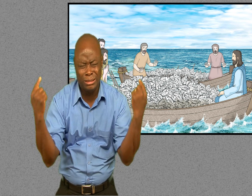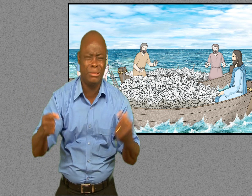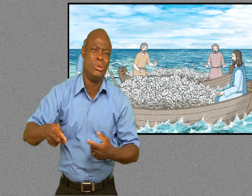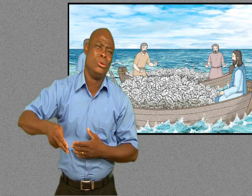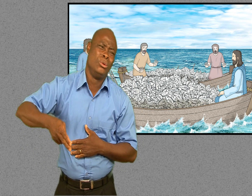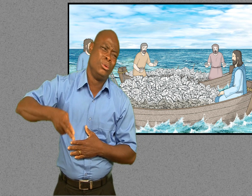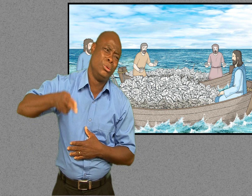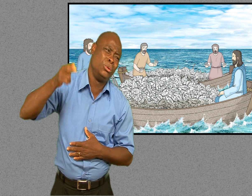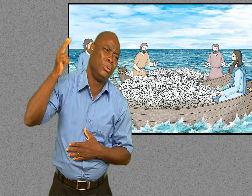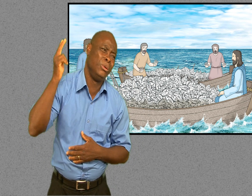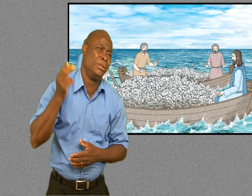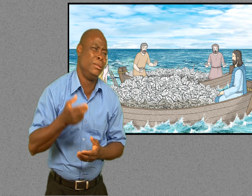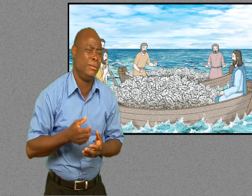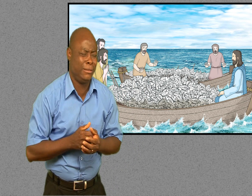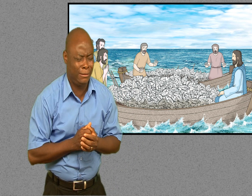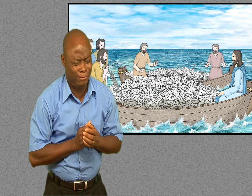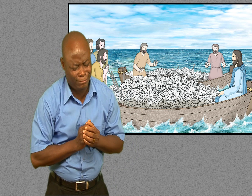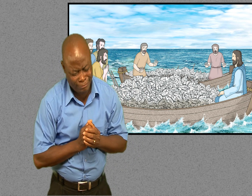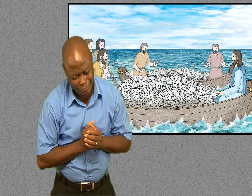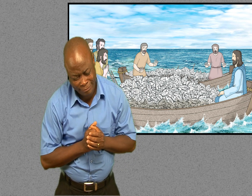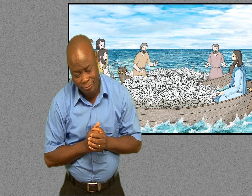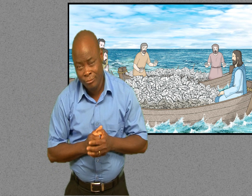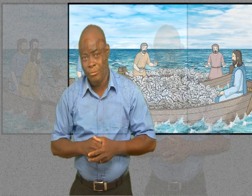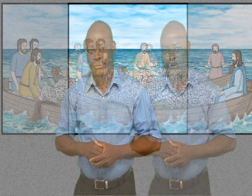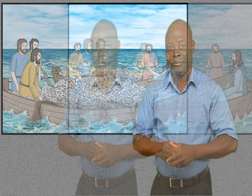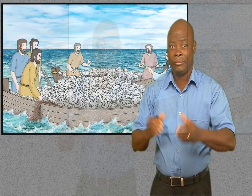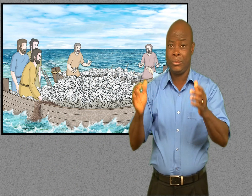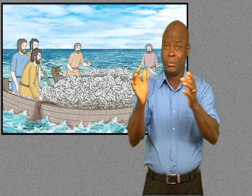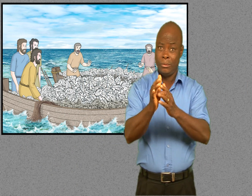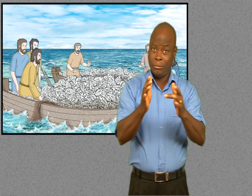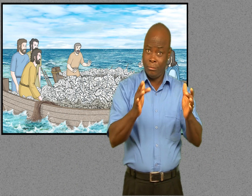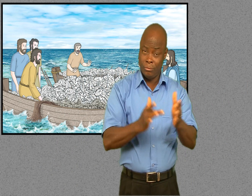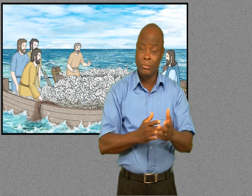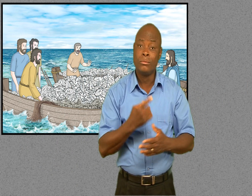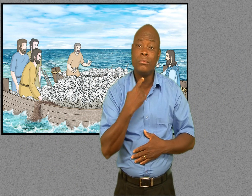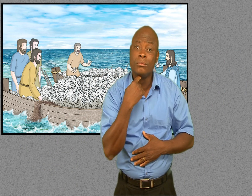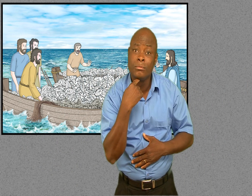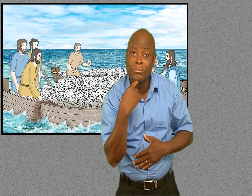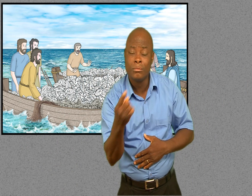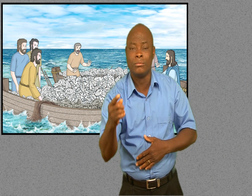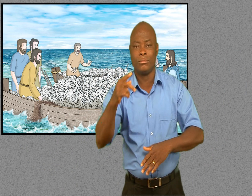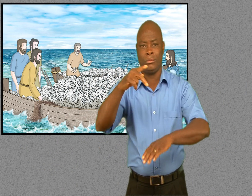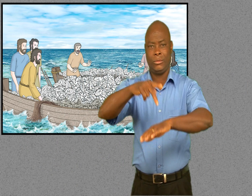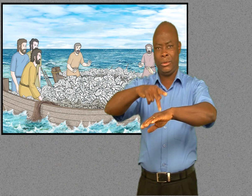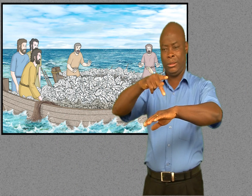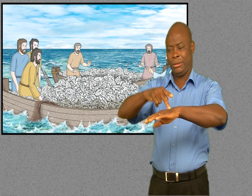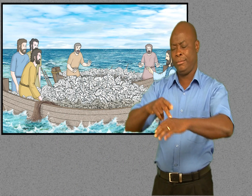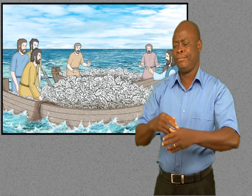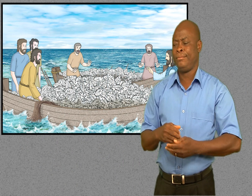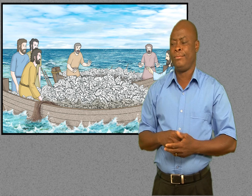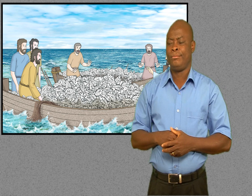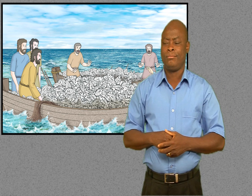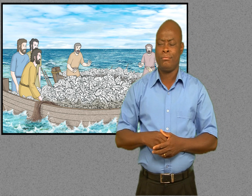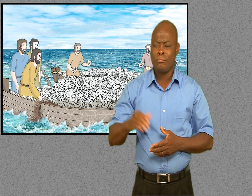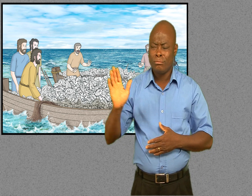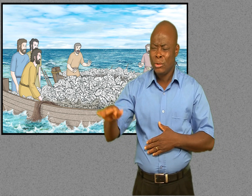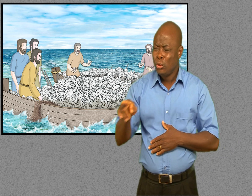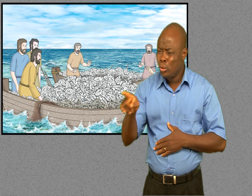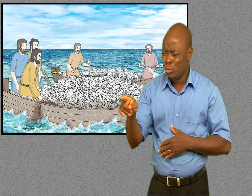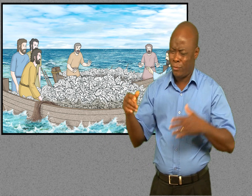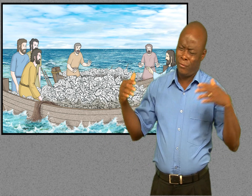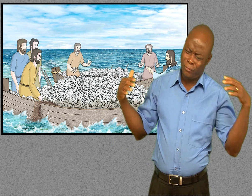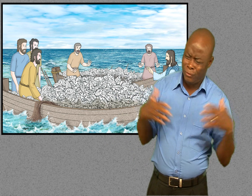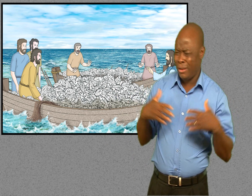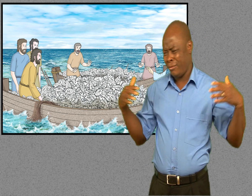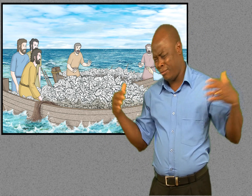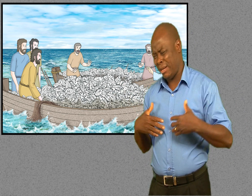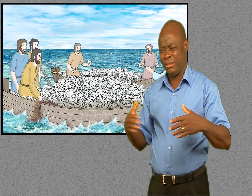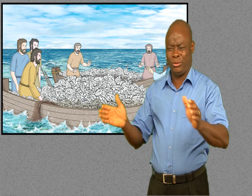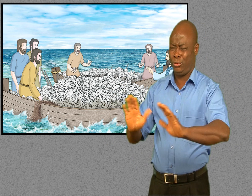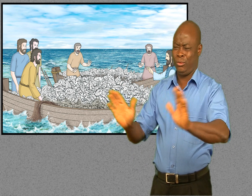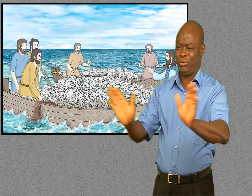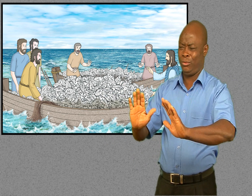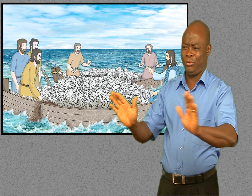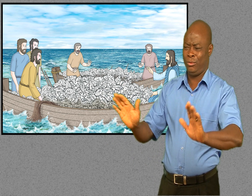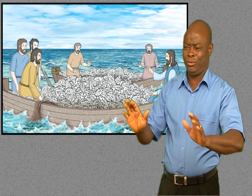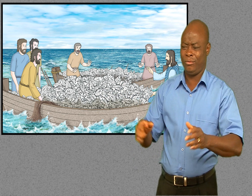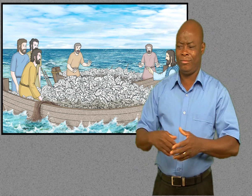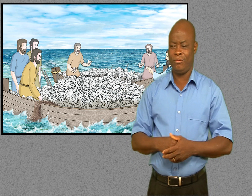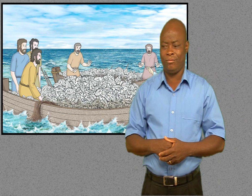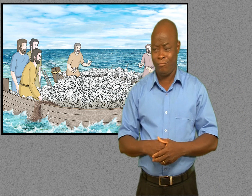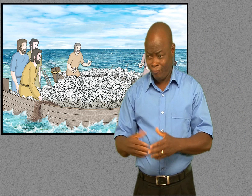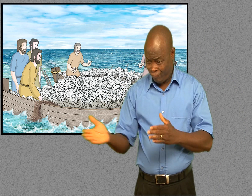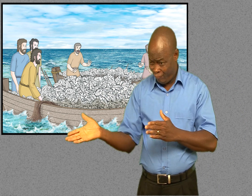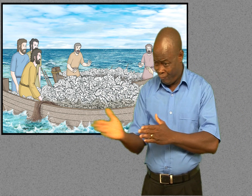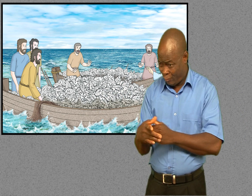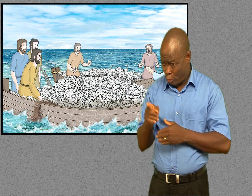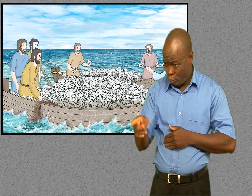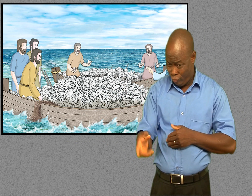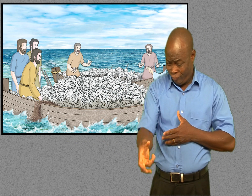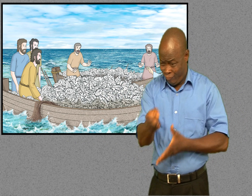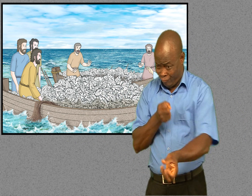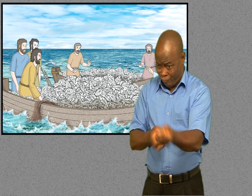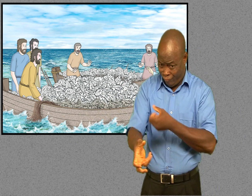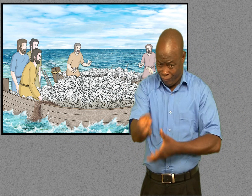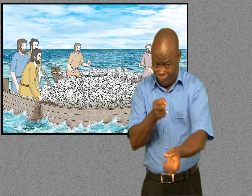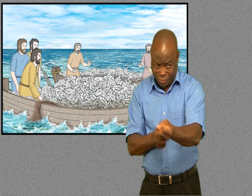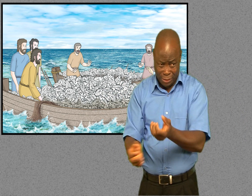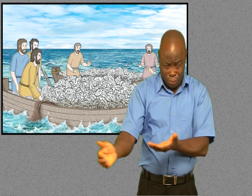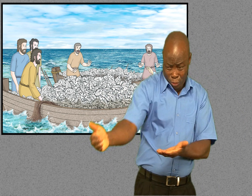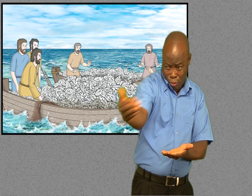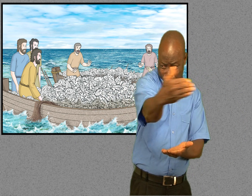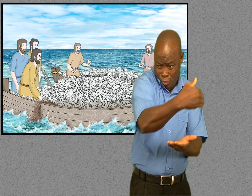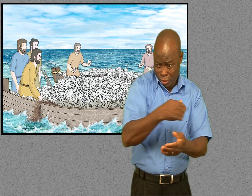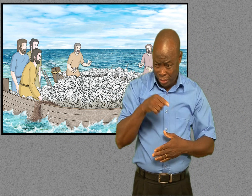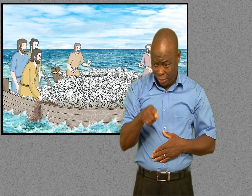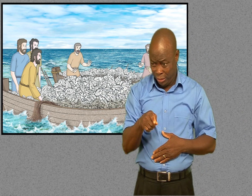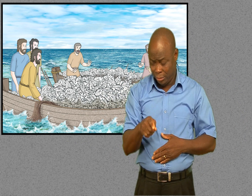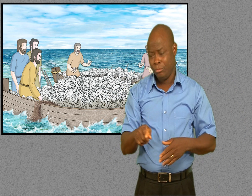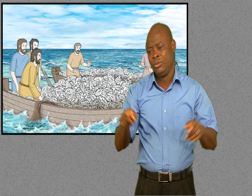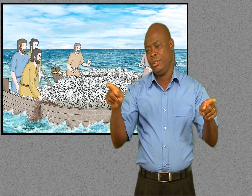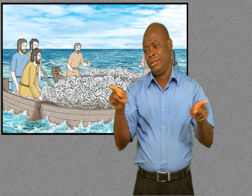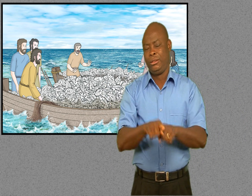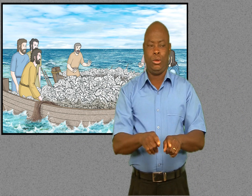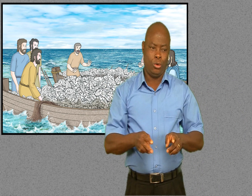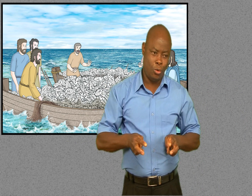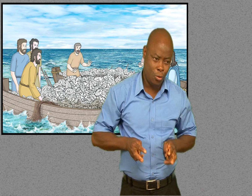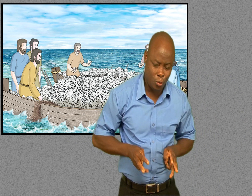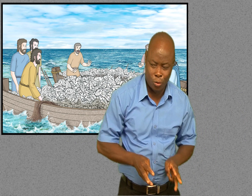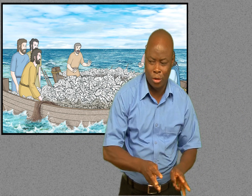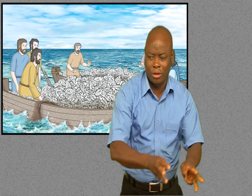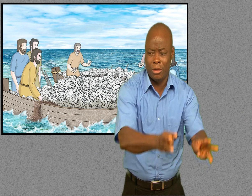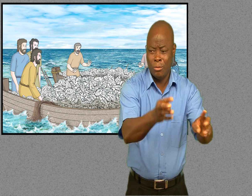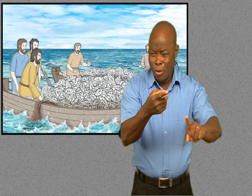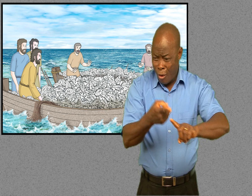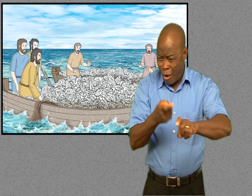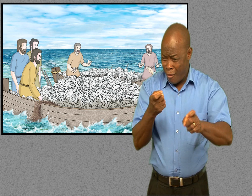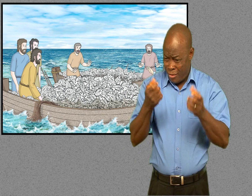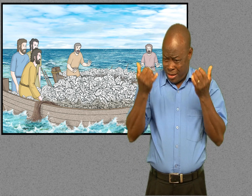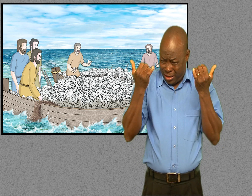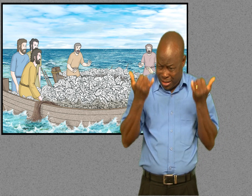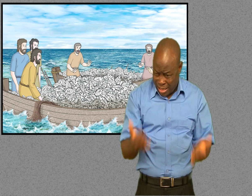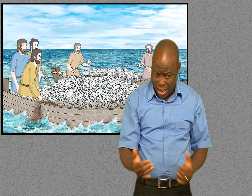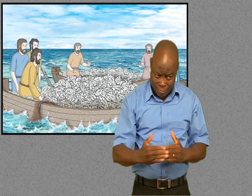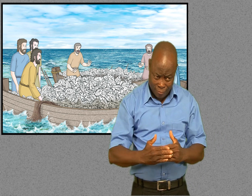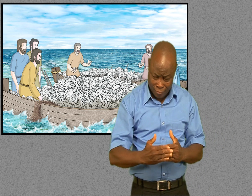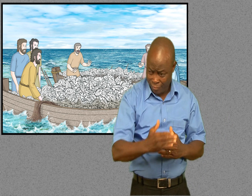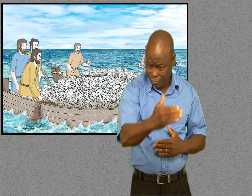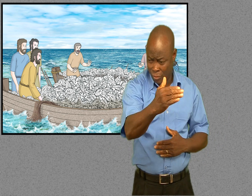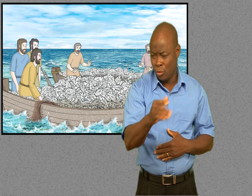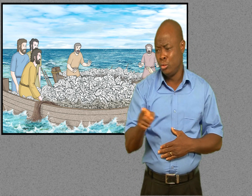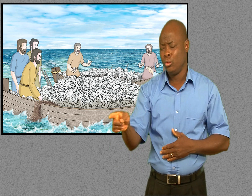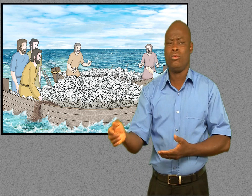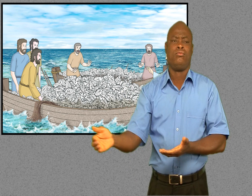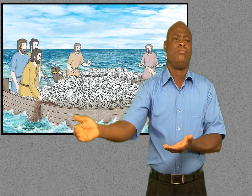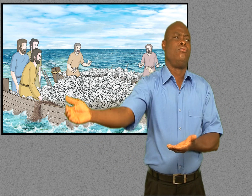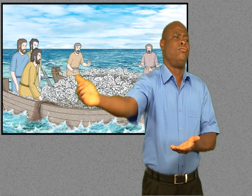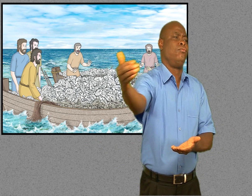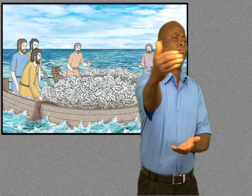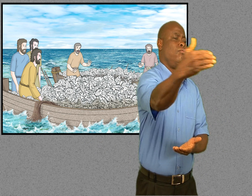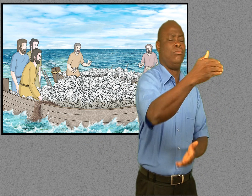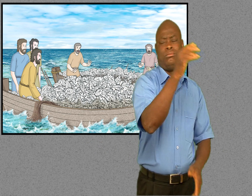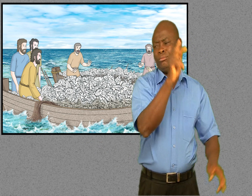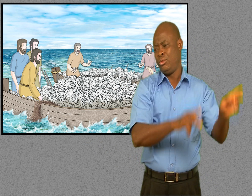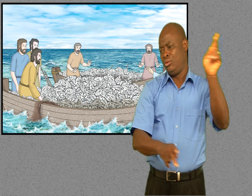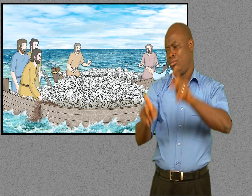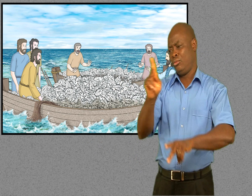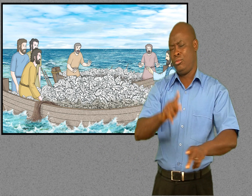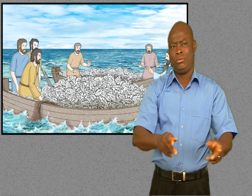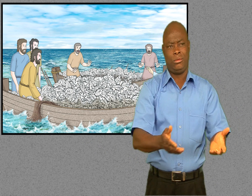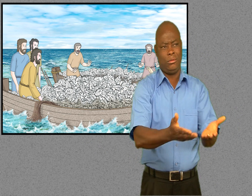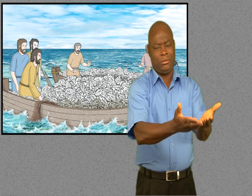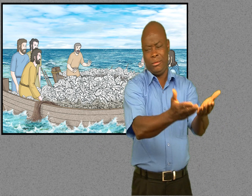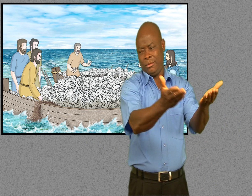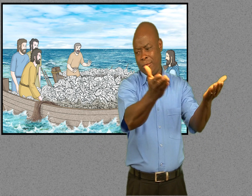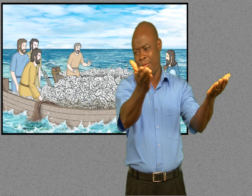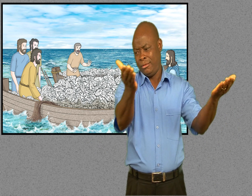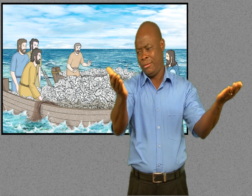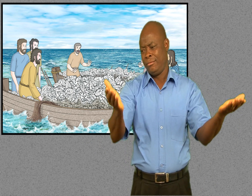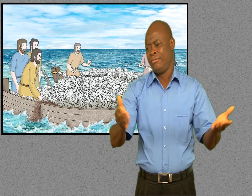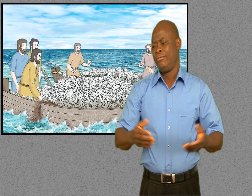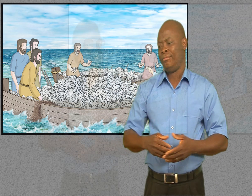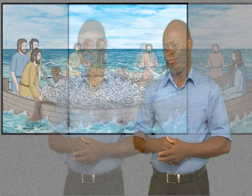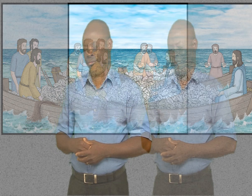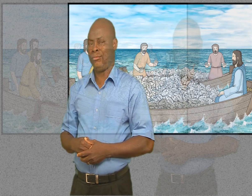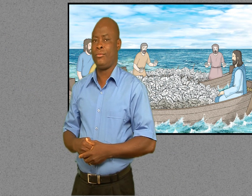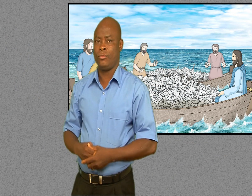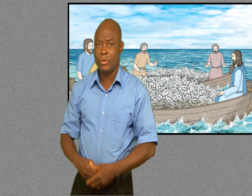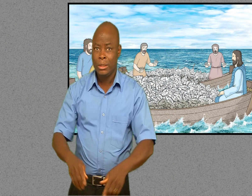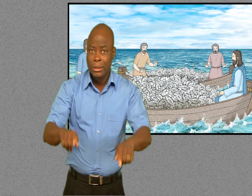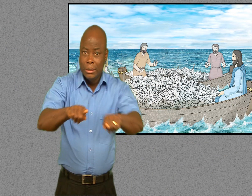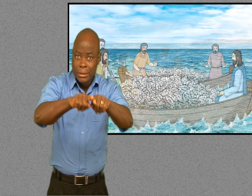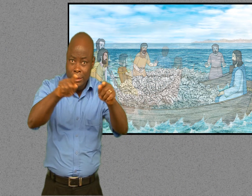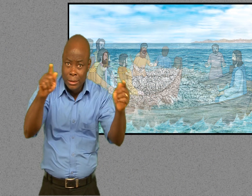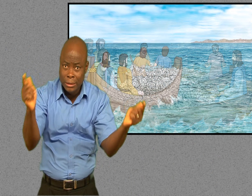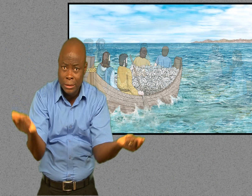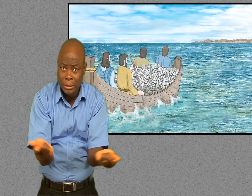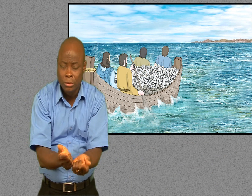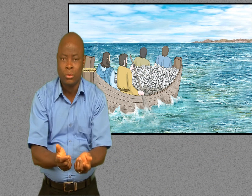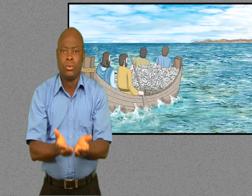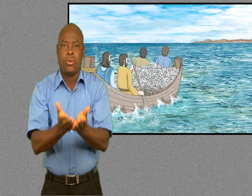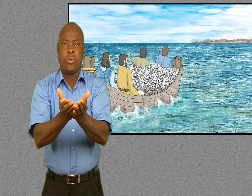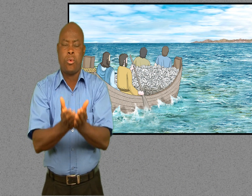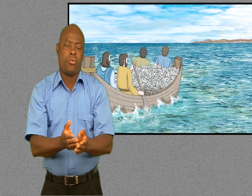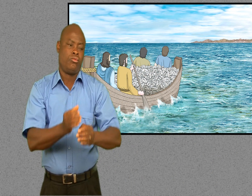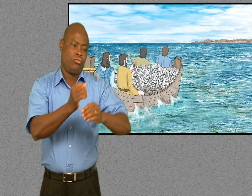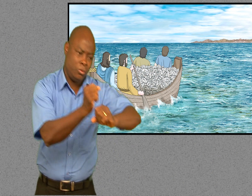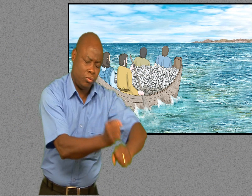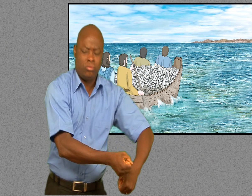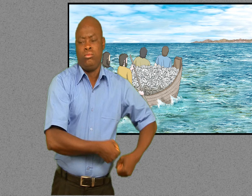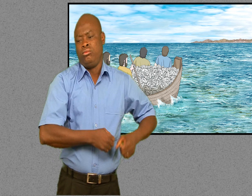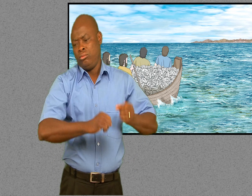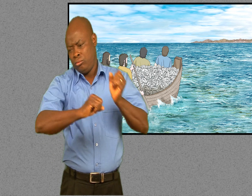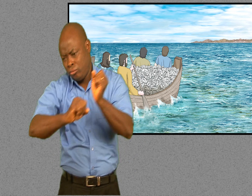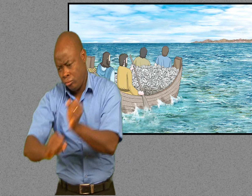“Do not be afraid,” Jesus said to Simon. “From now on you will catch men.”